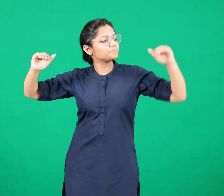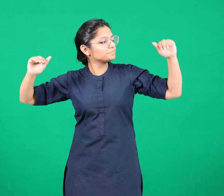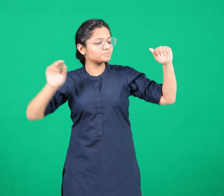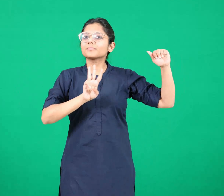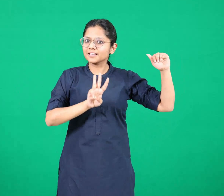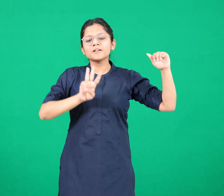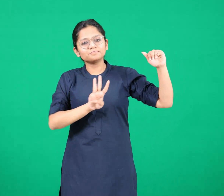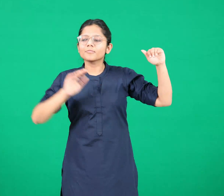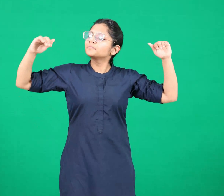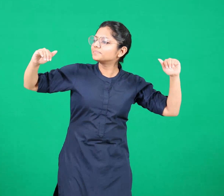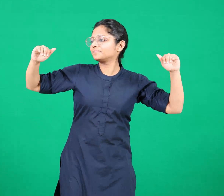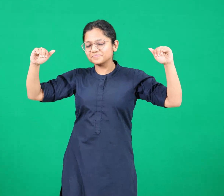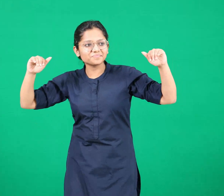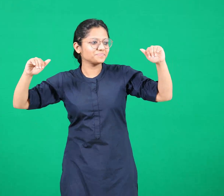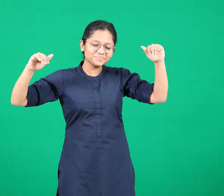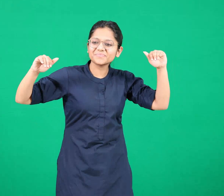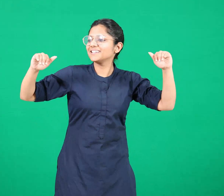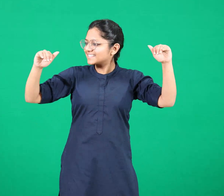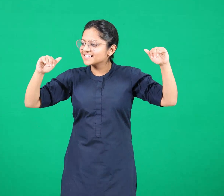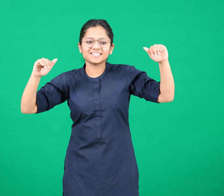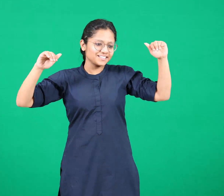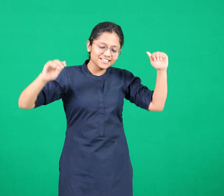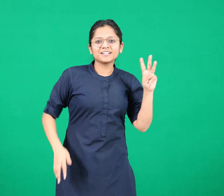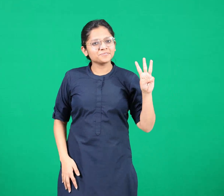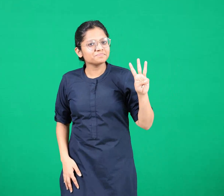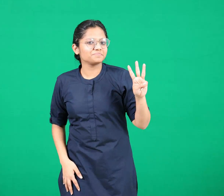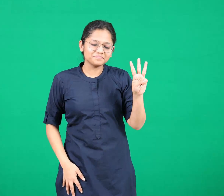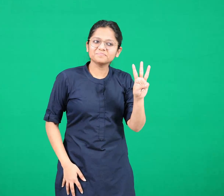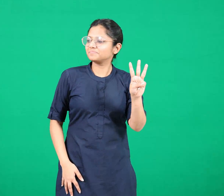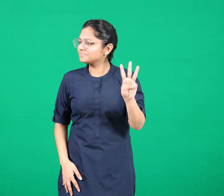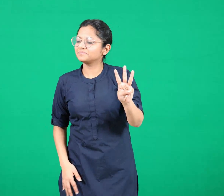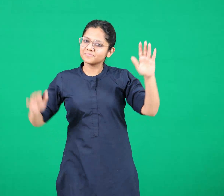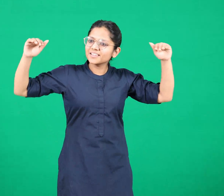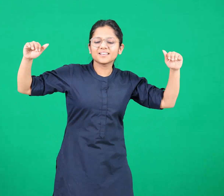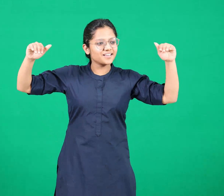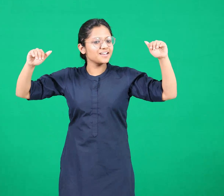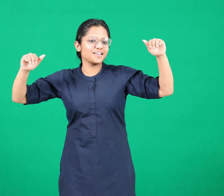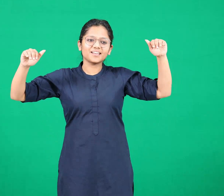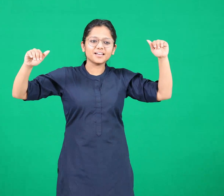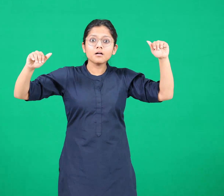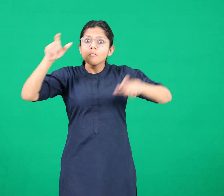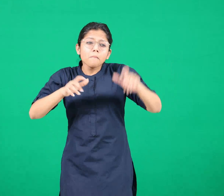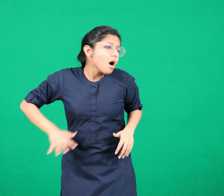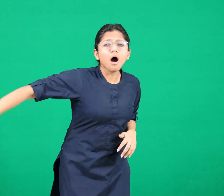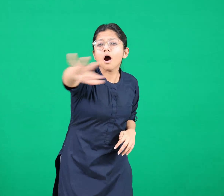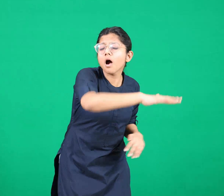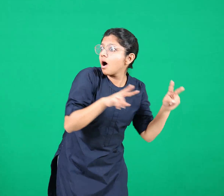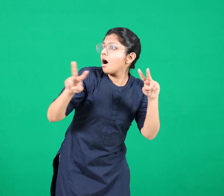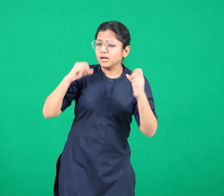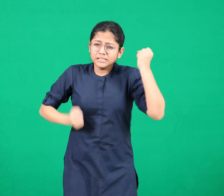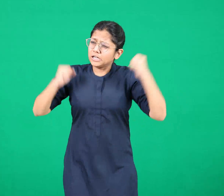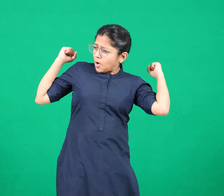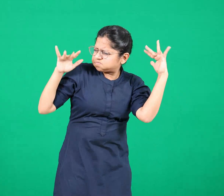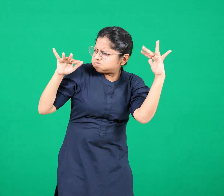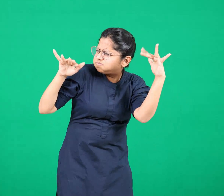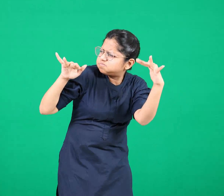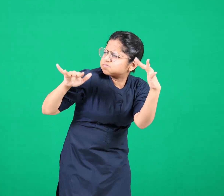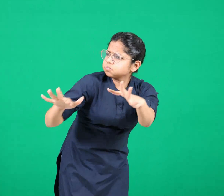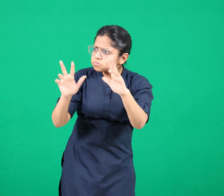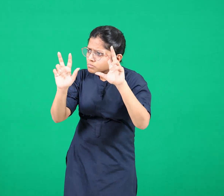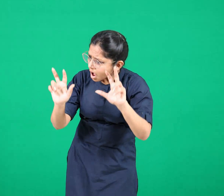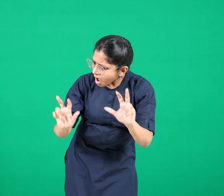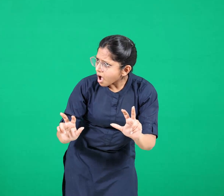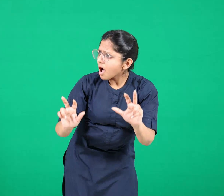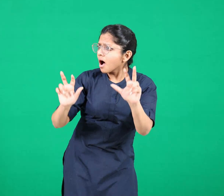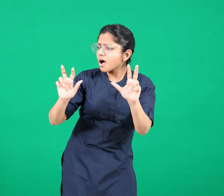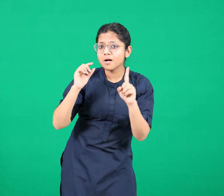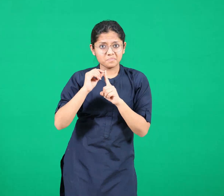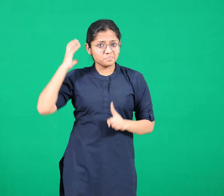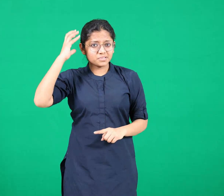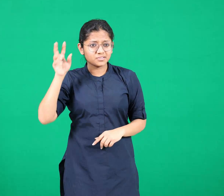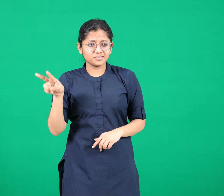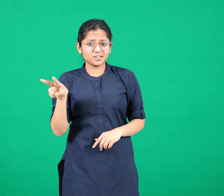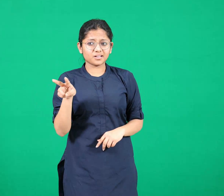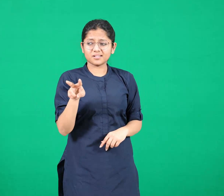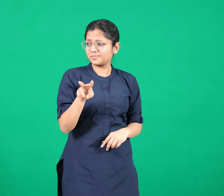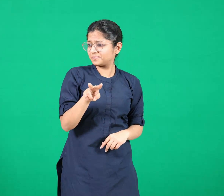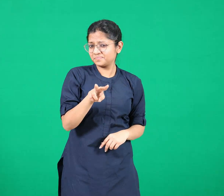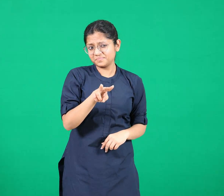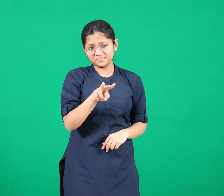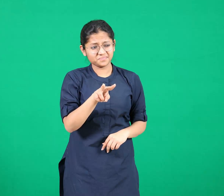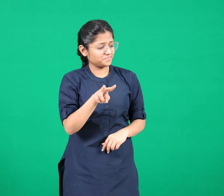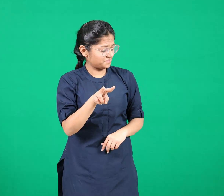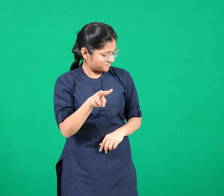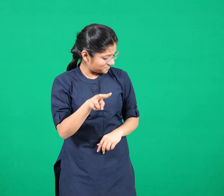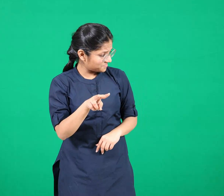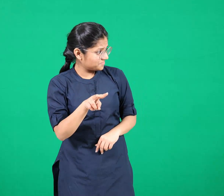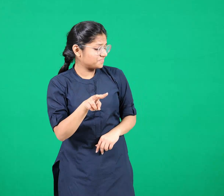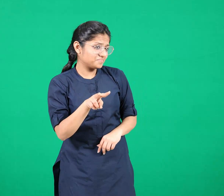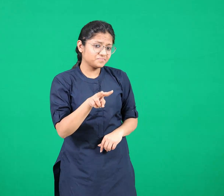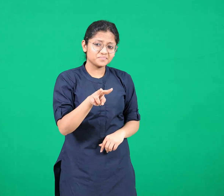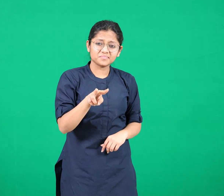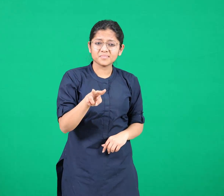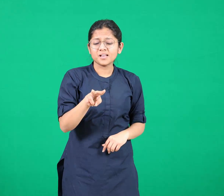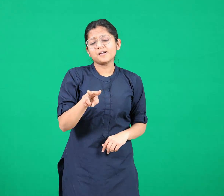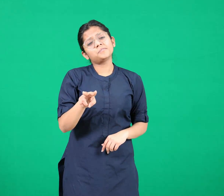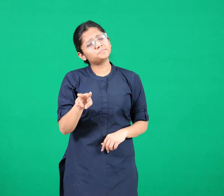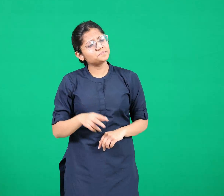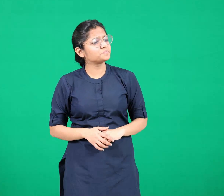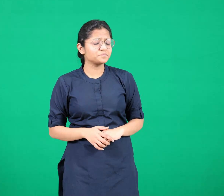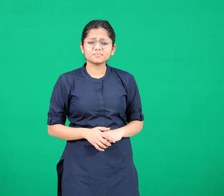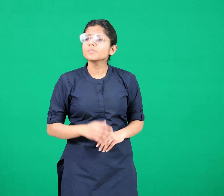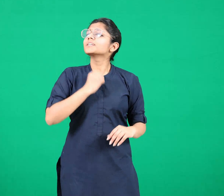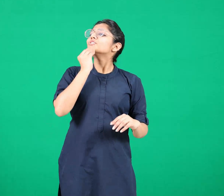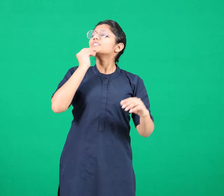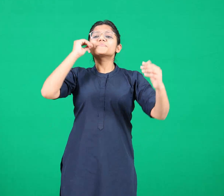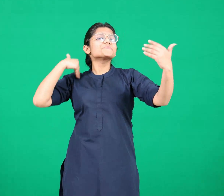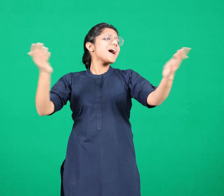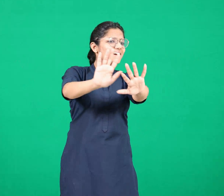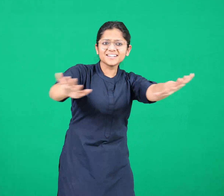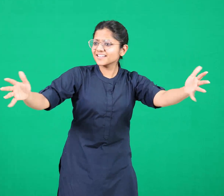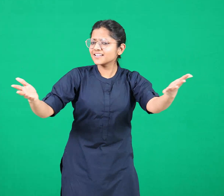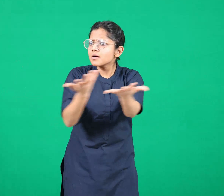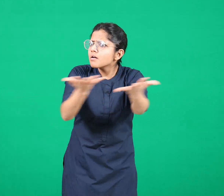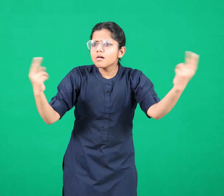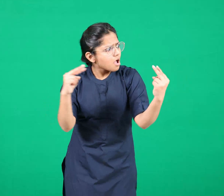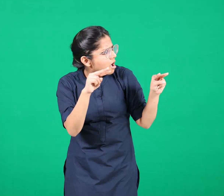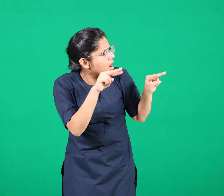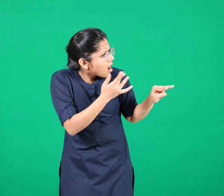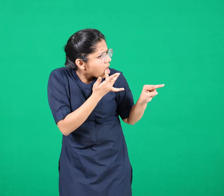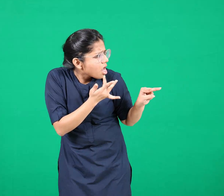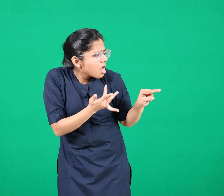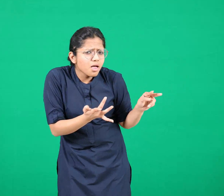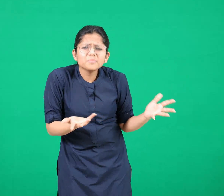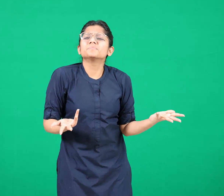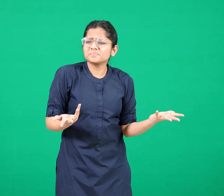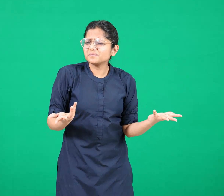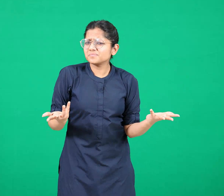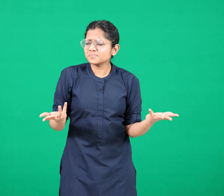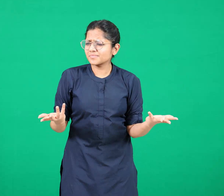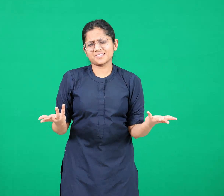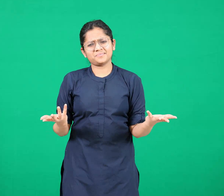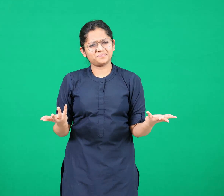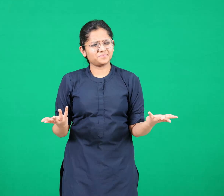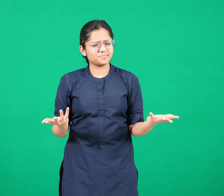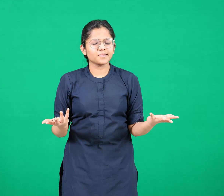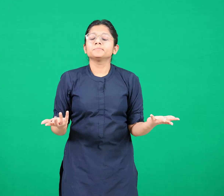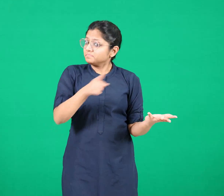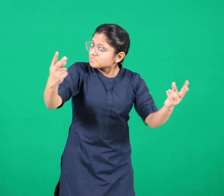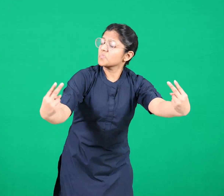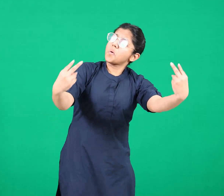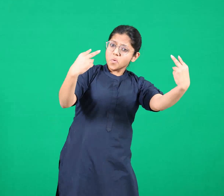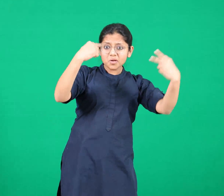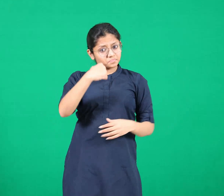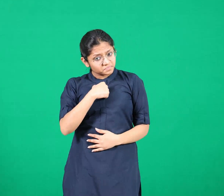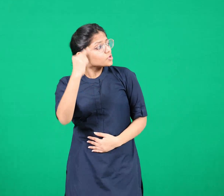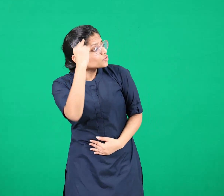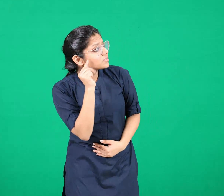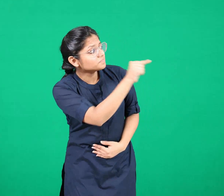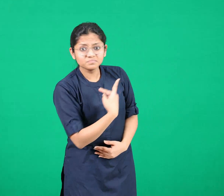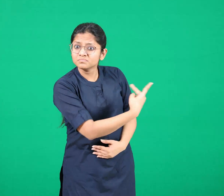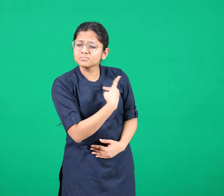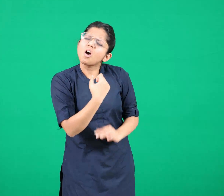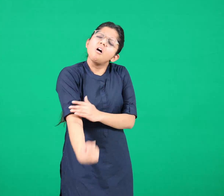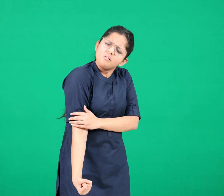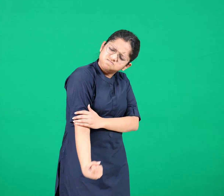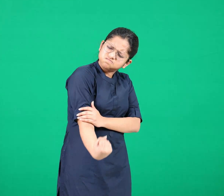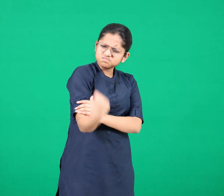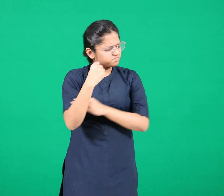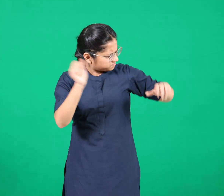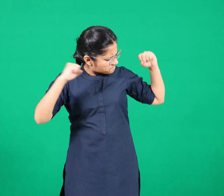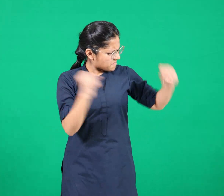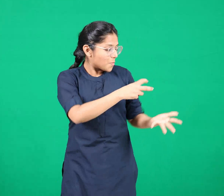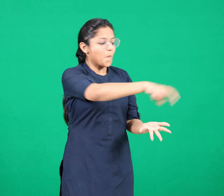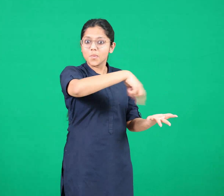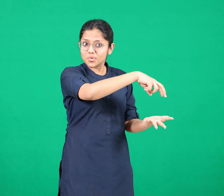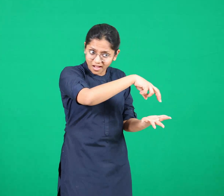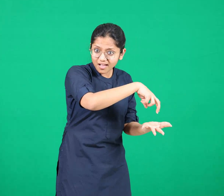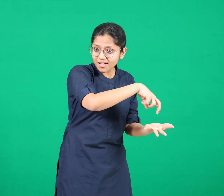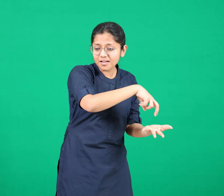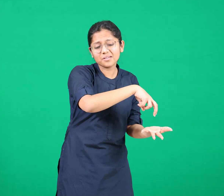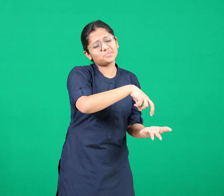And when Peter saw this, he addressed the people: "Men of Israel, why are you surprised by this?